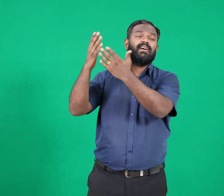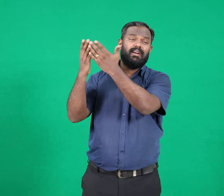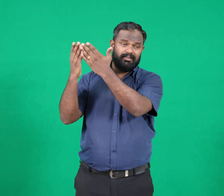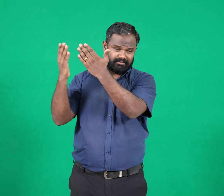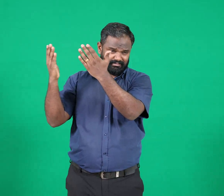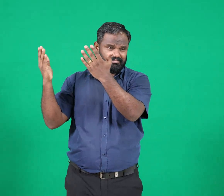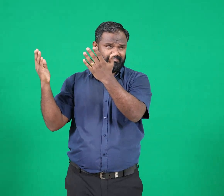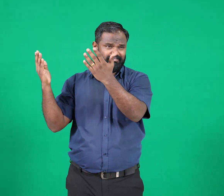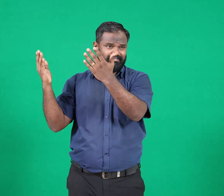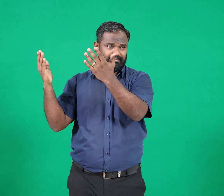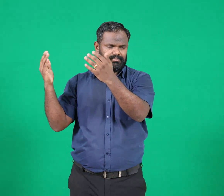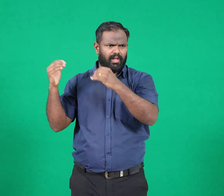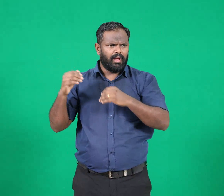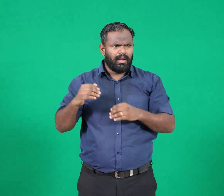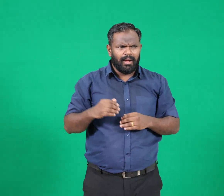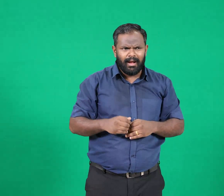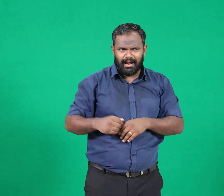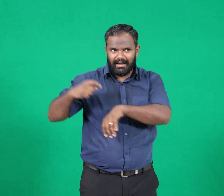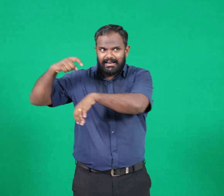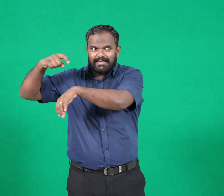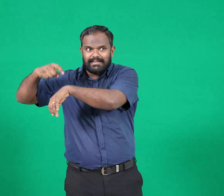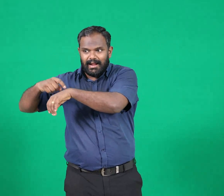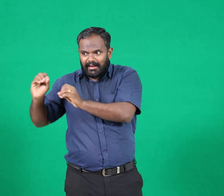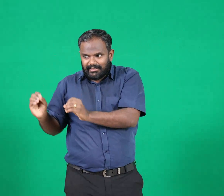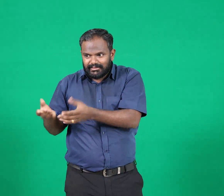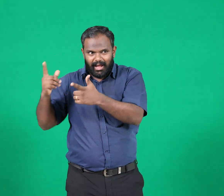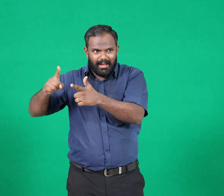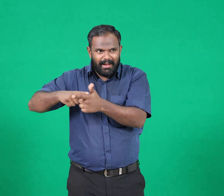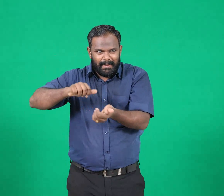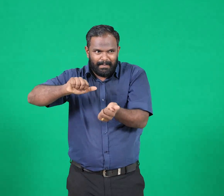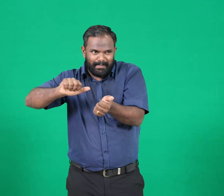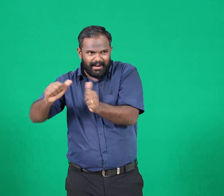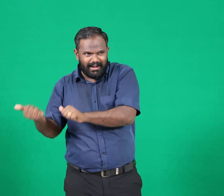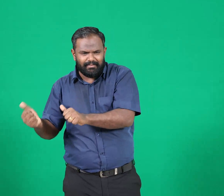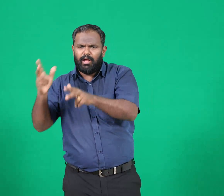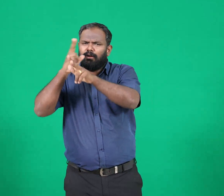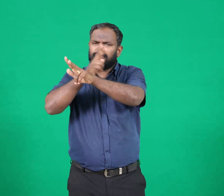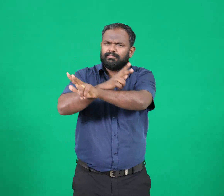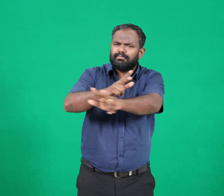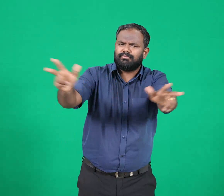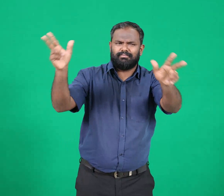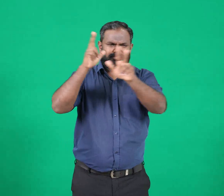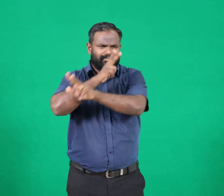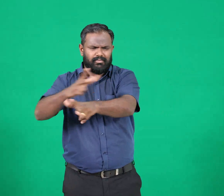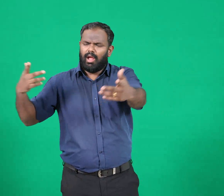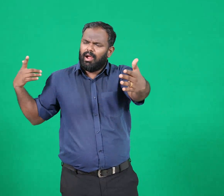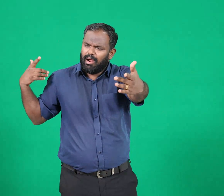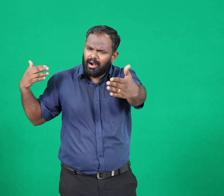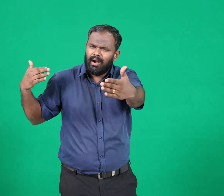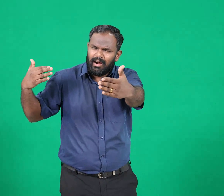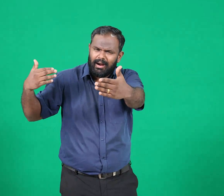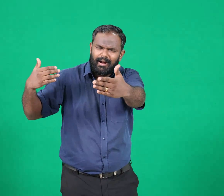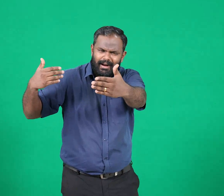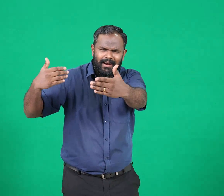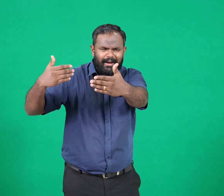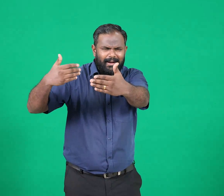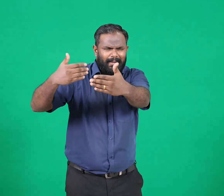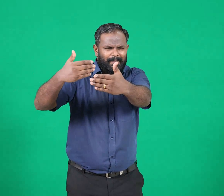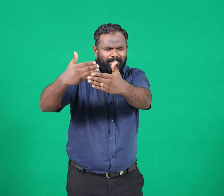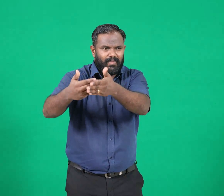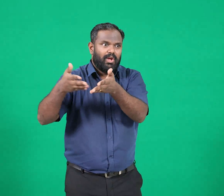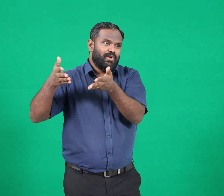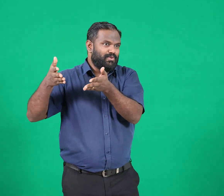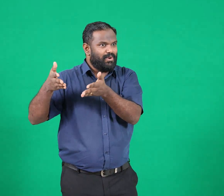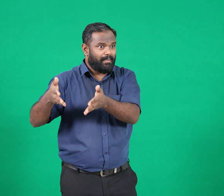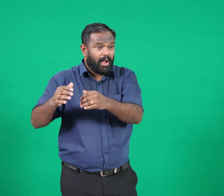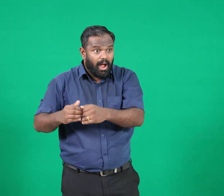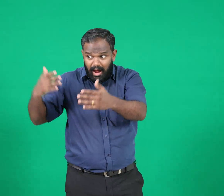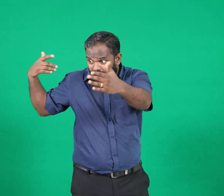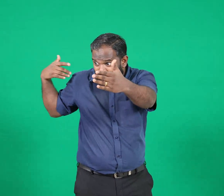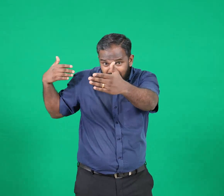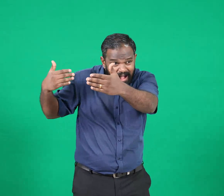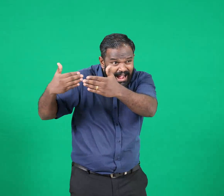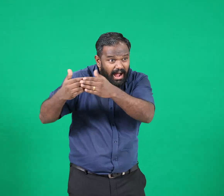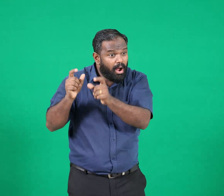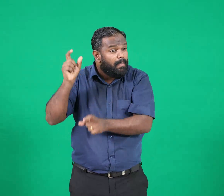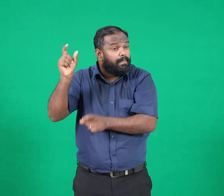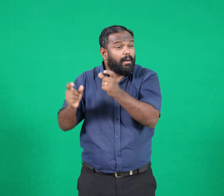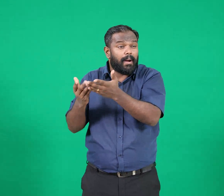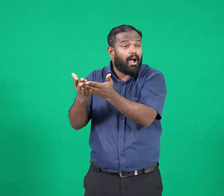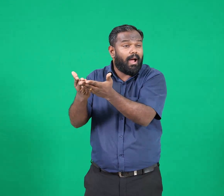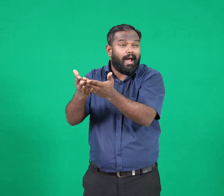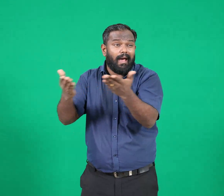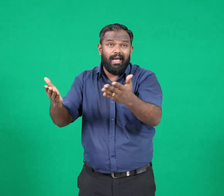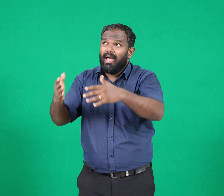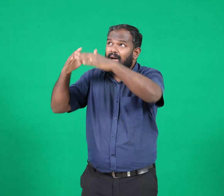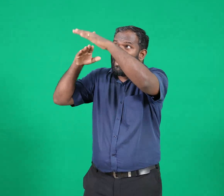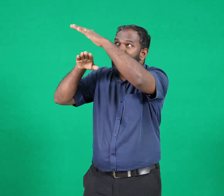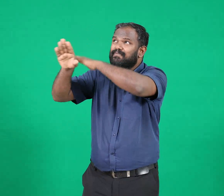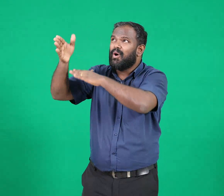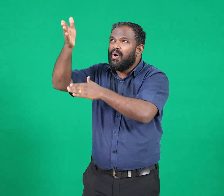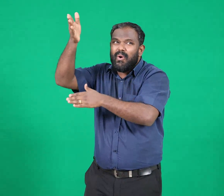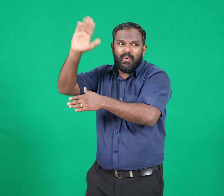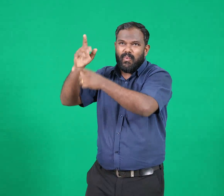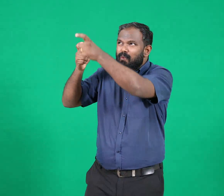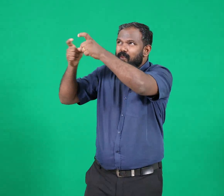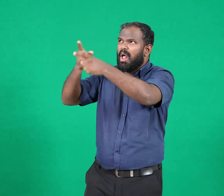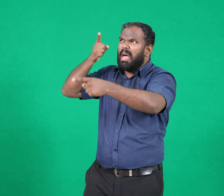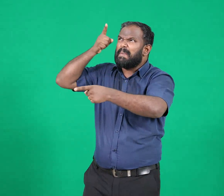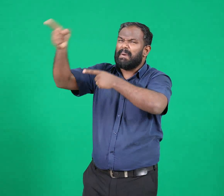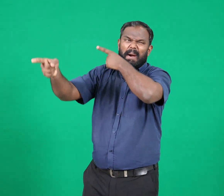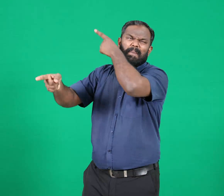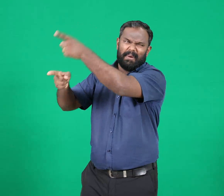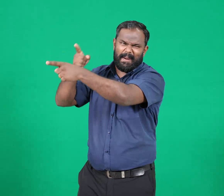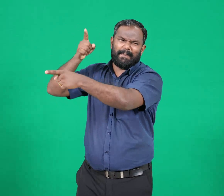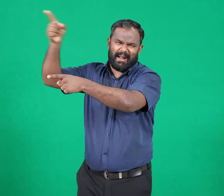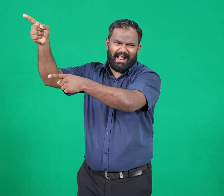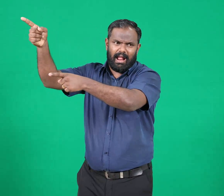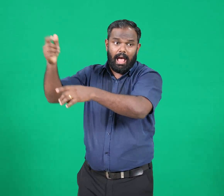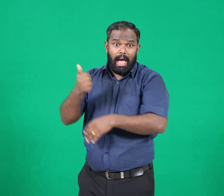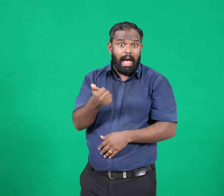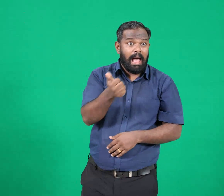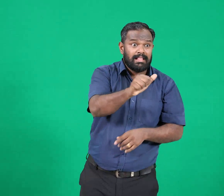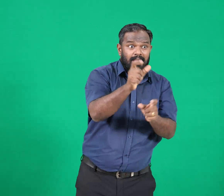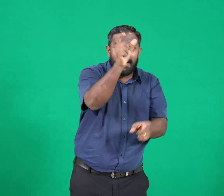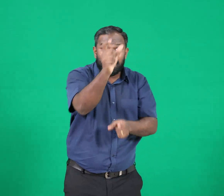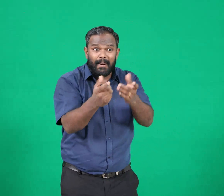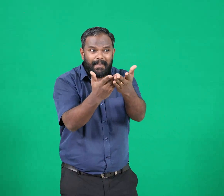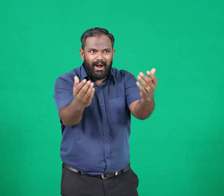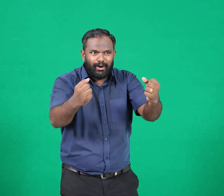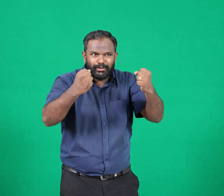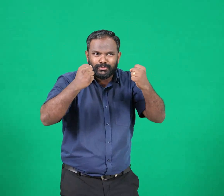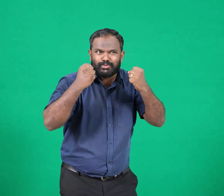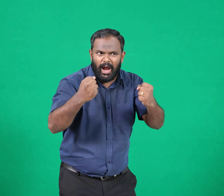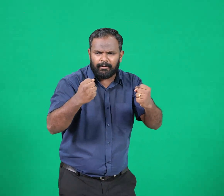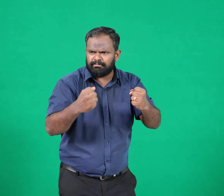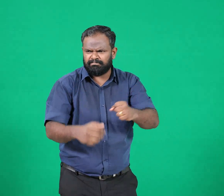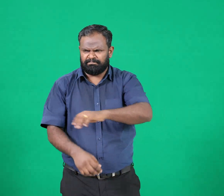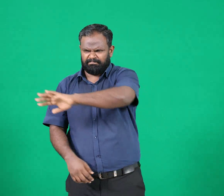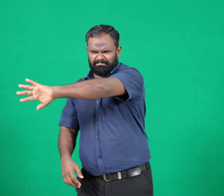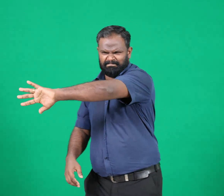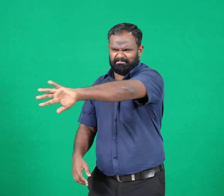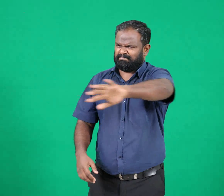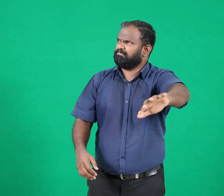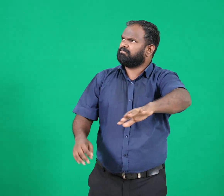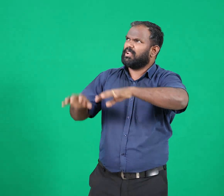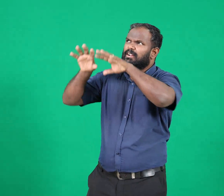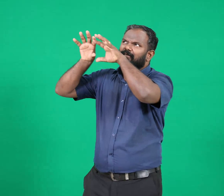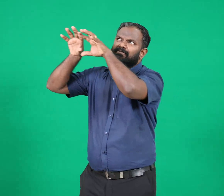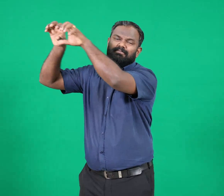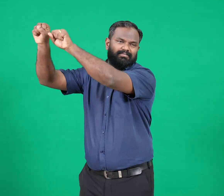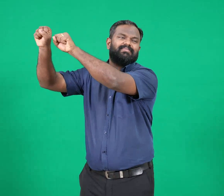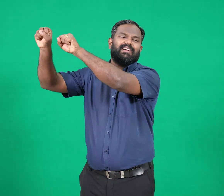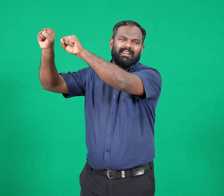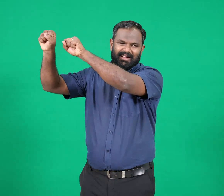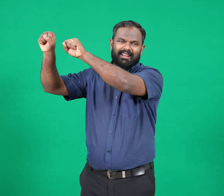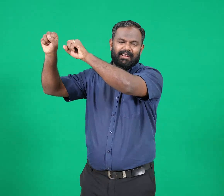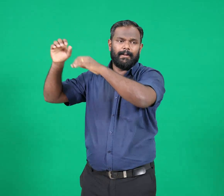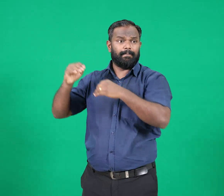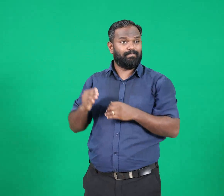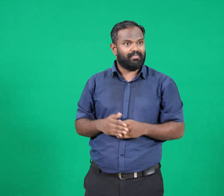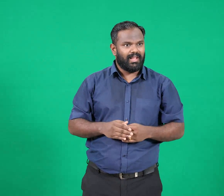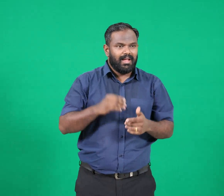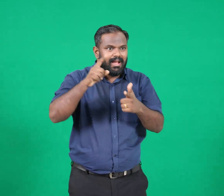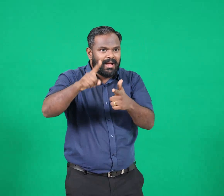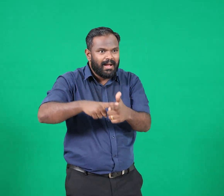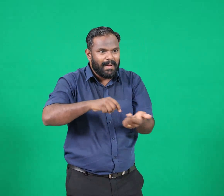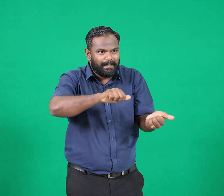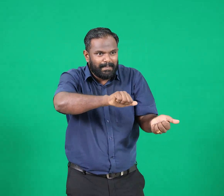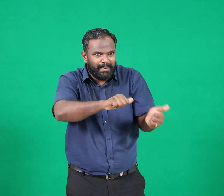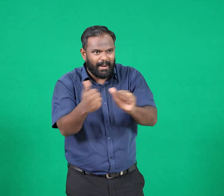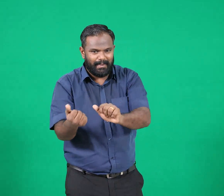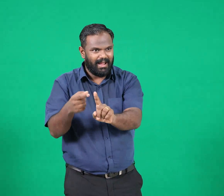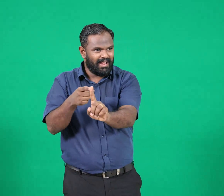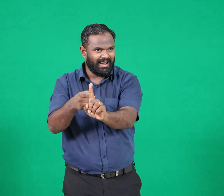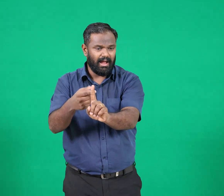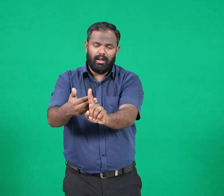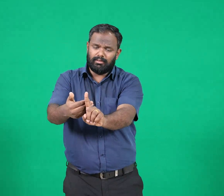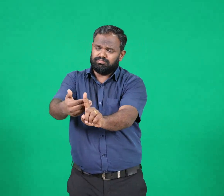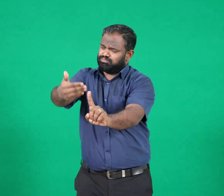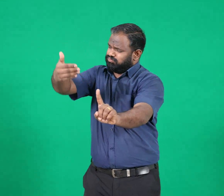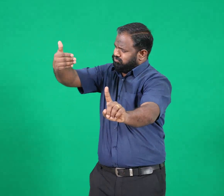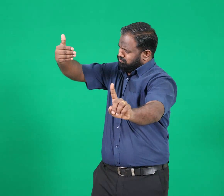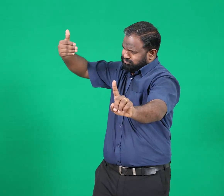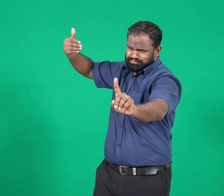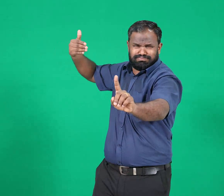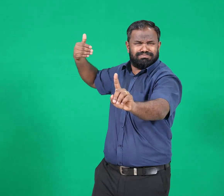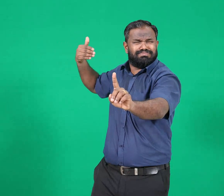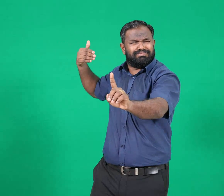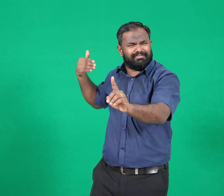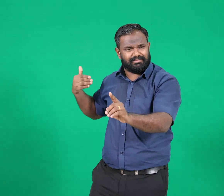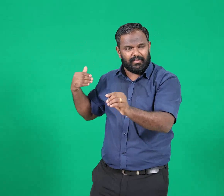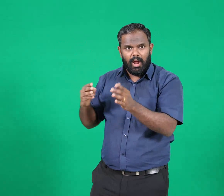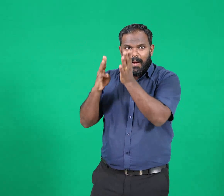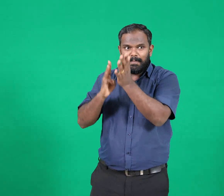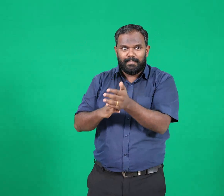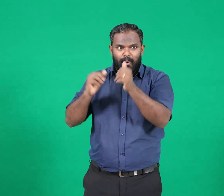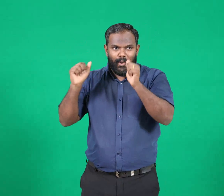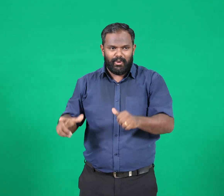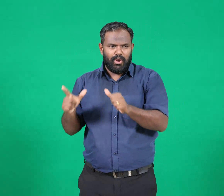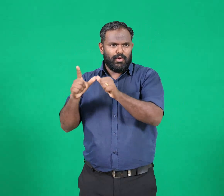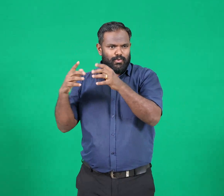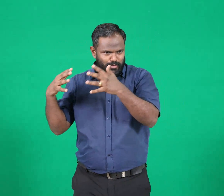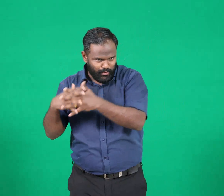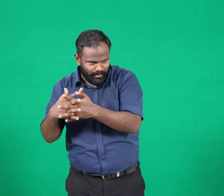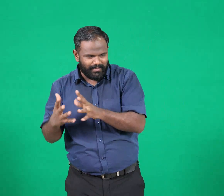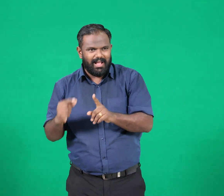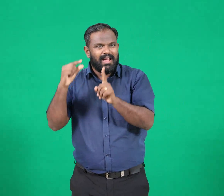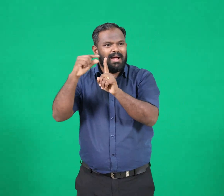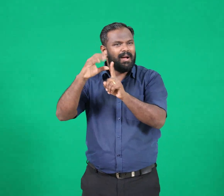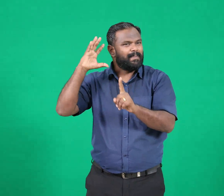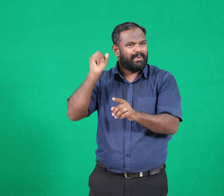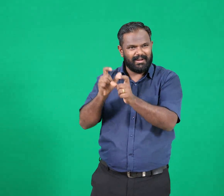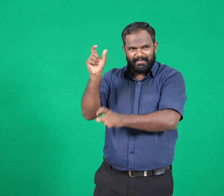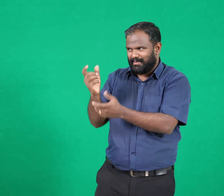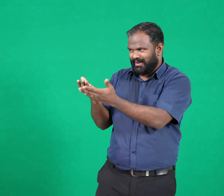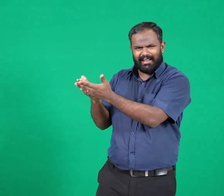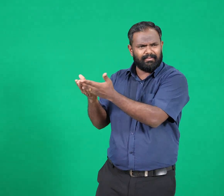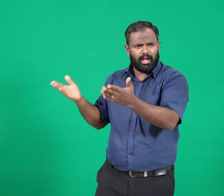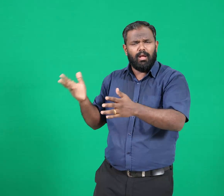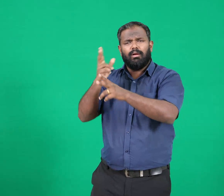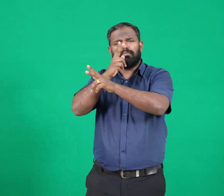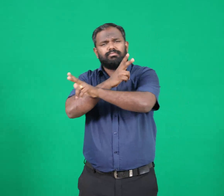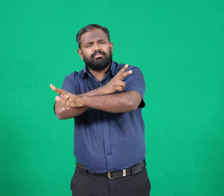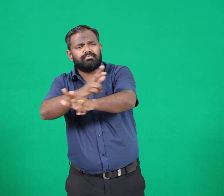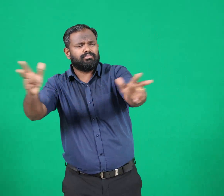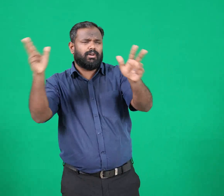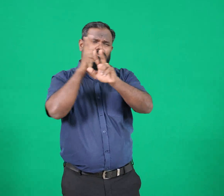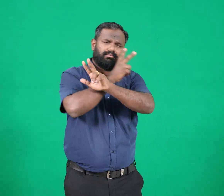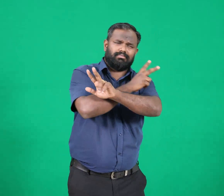From the days of John the Baptist until now, the kingdom of heaven has been subject to violence, and the violent lay claim to it.